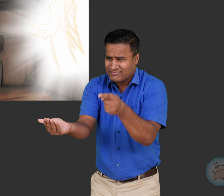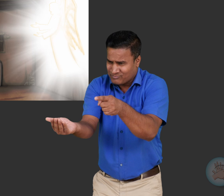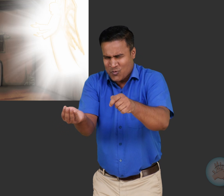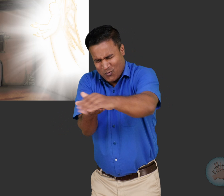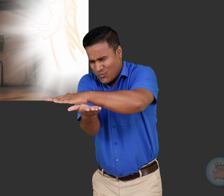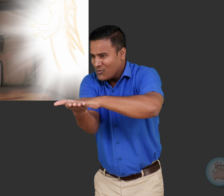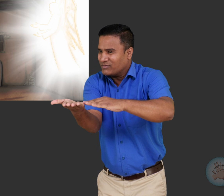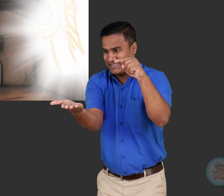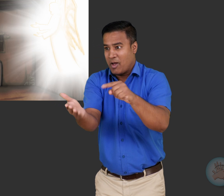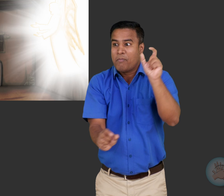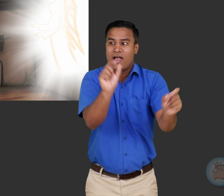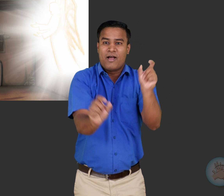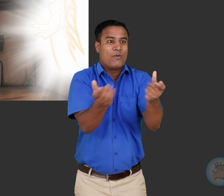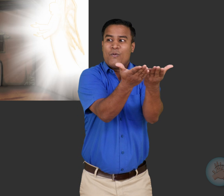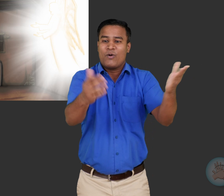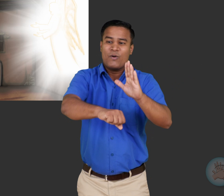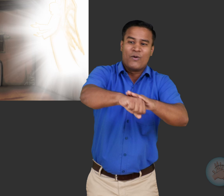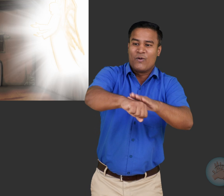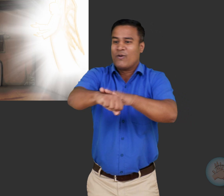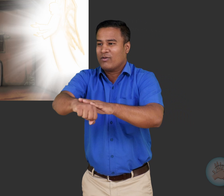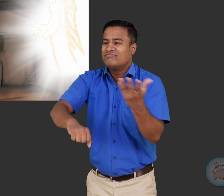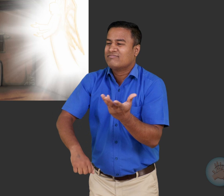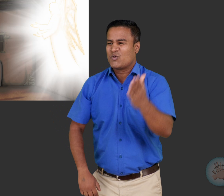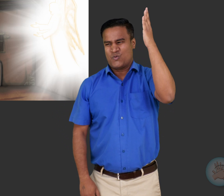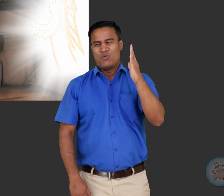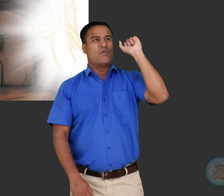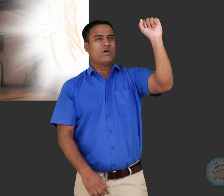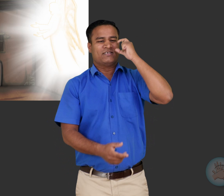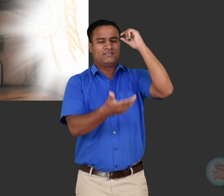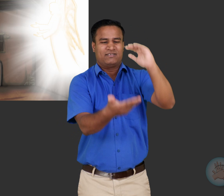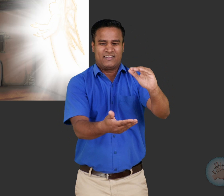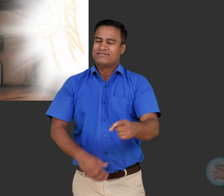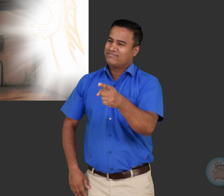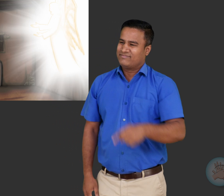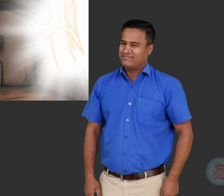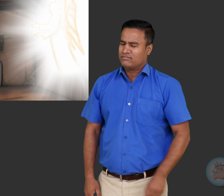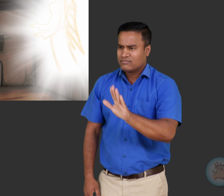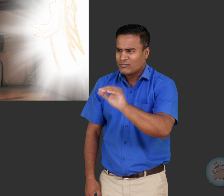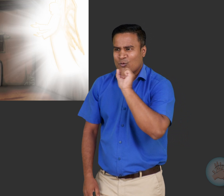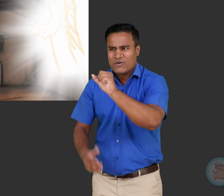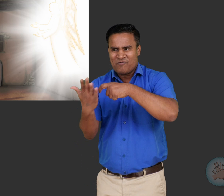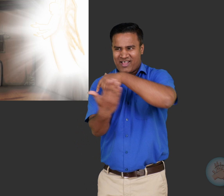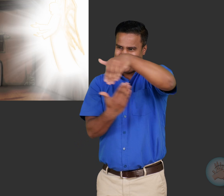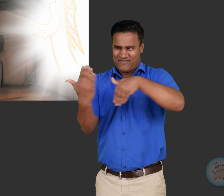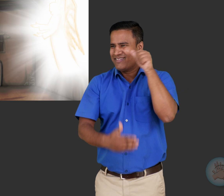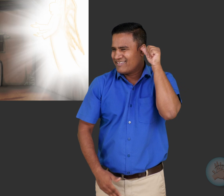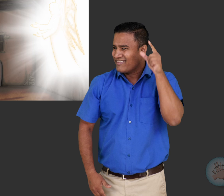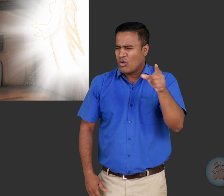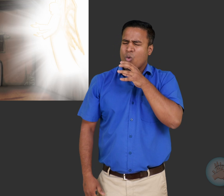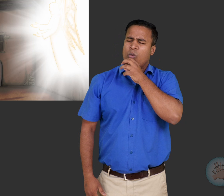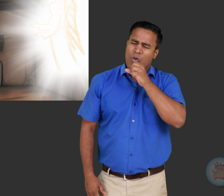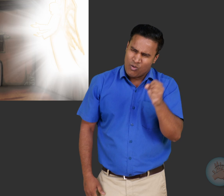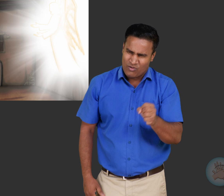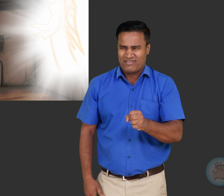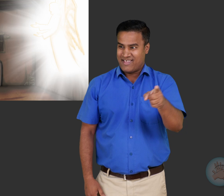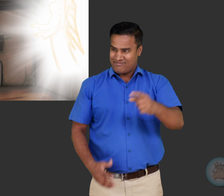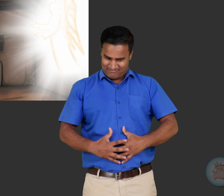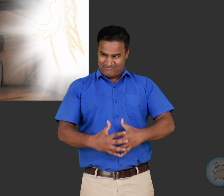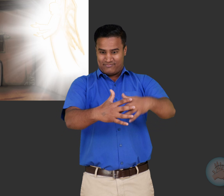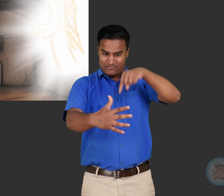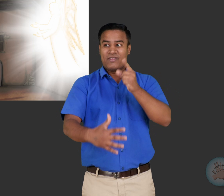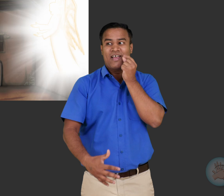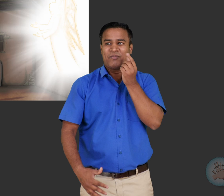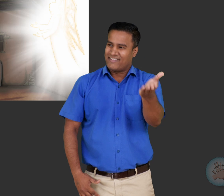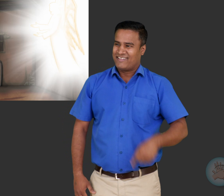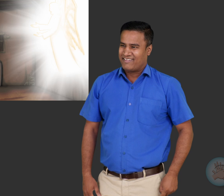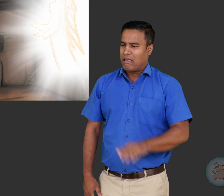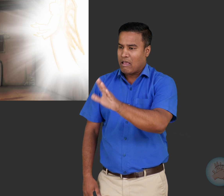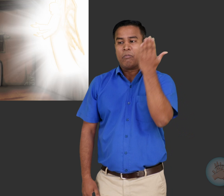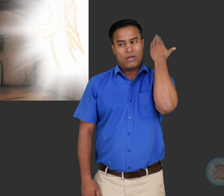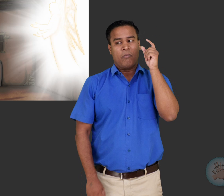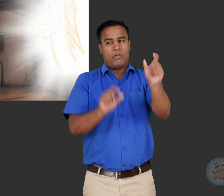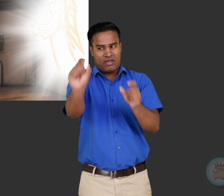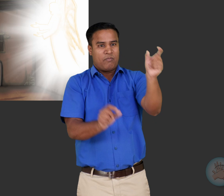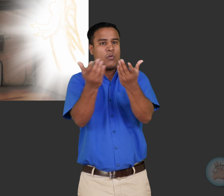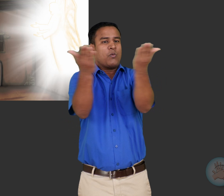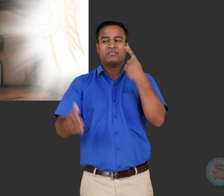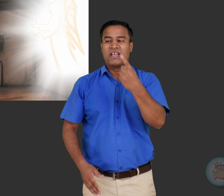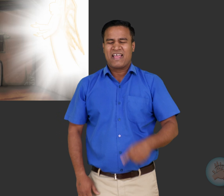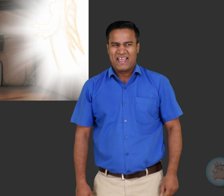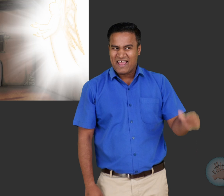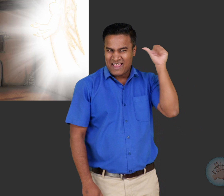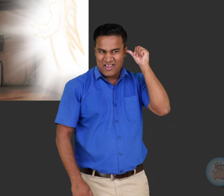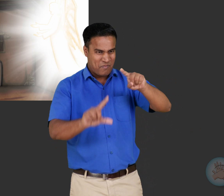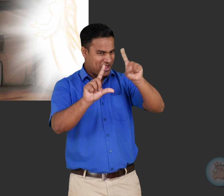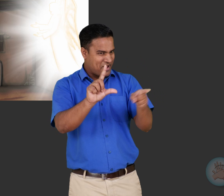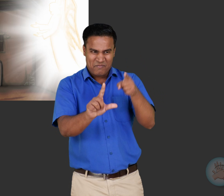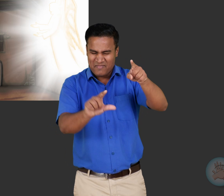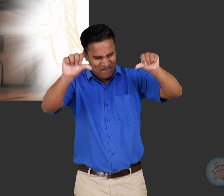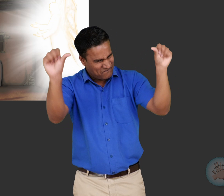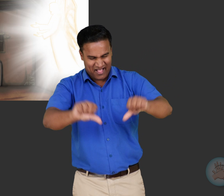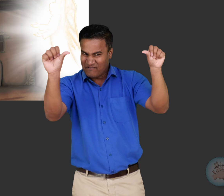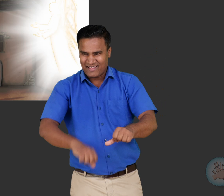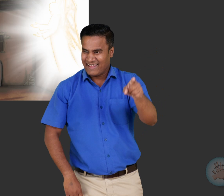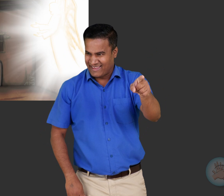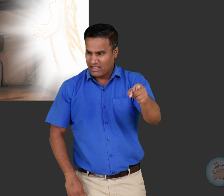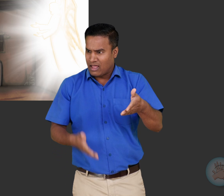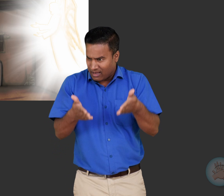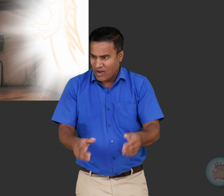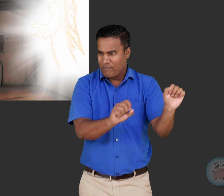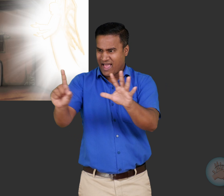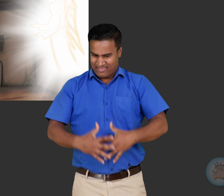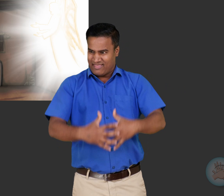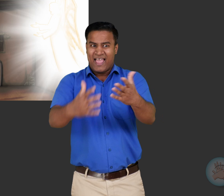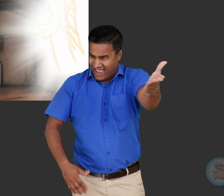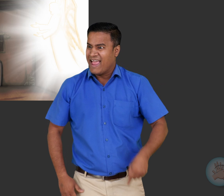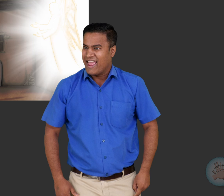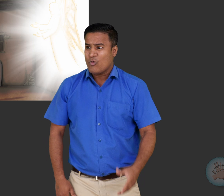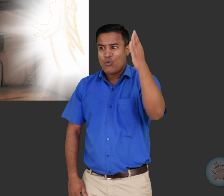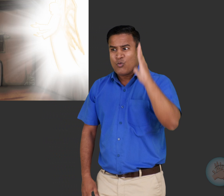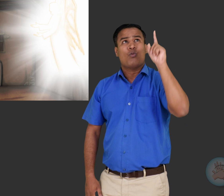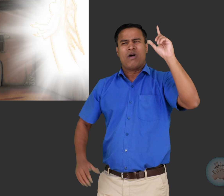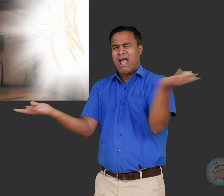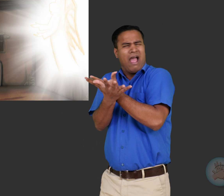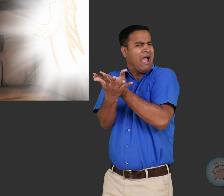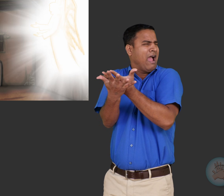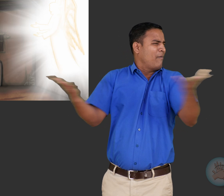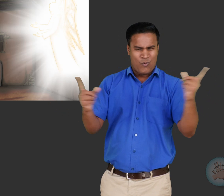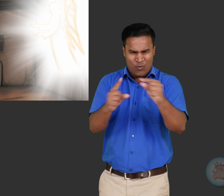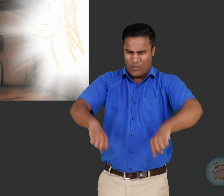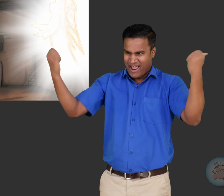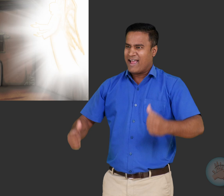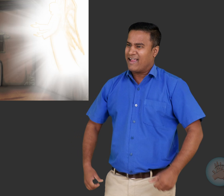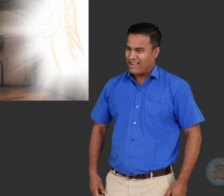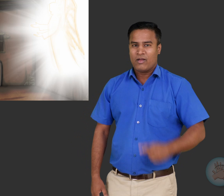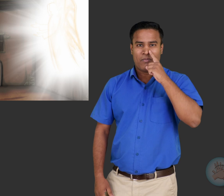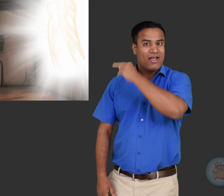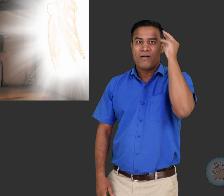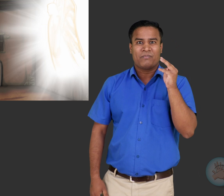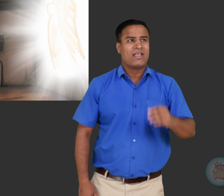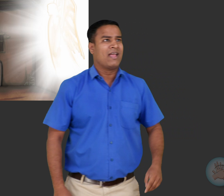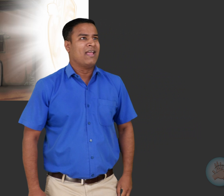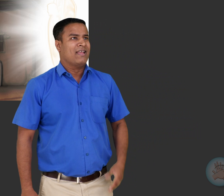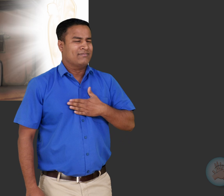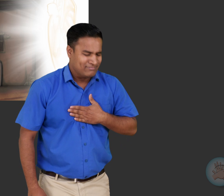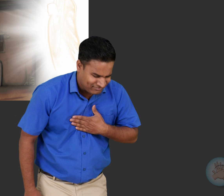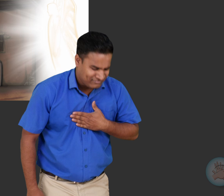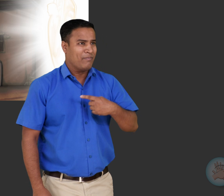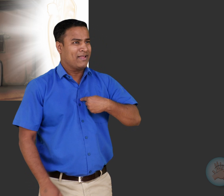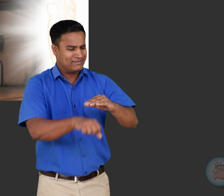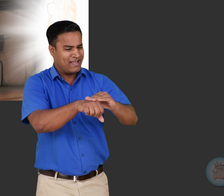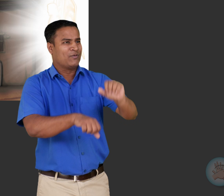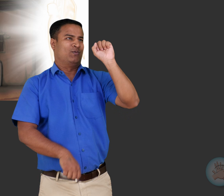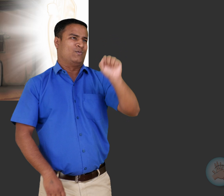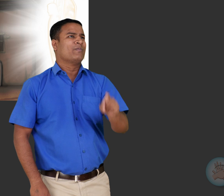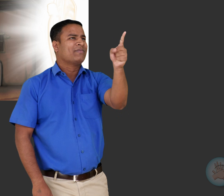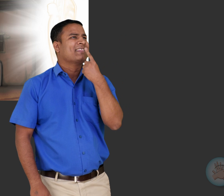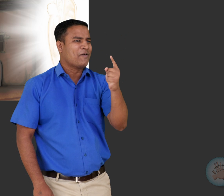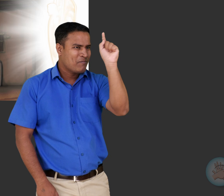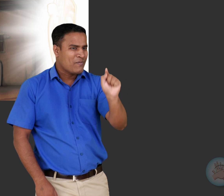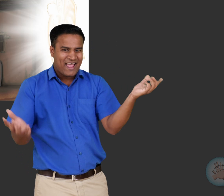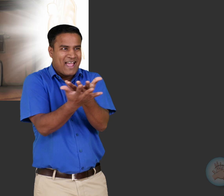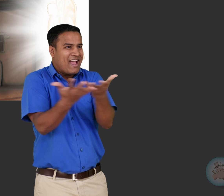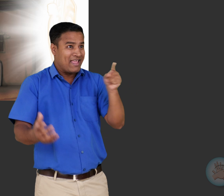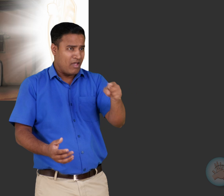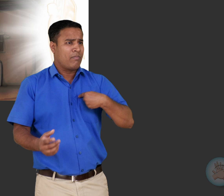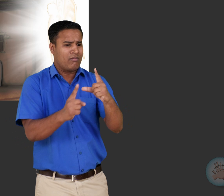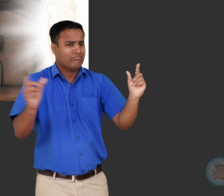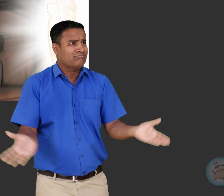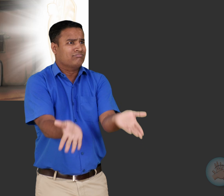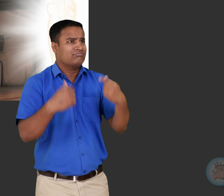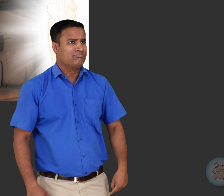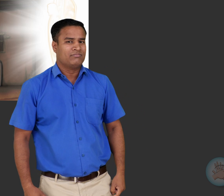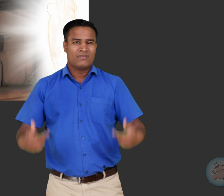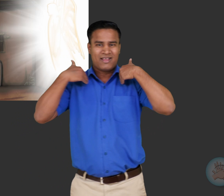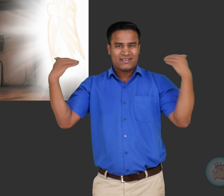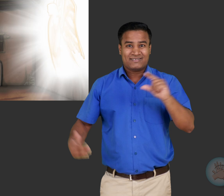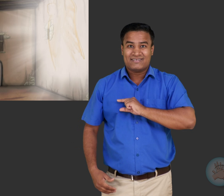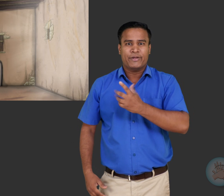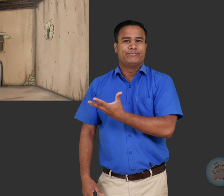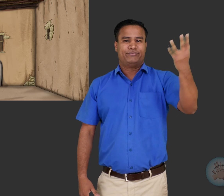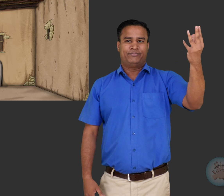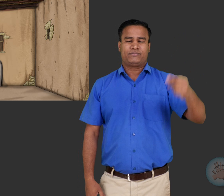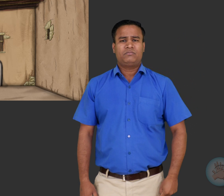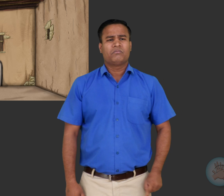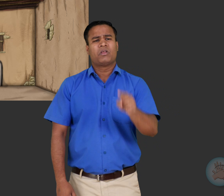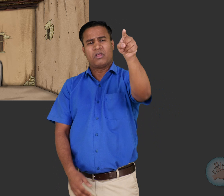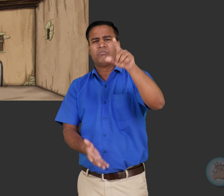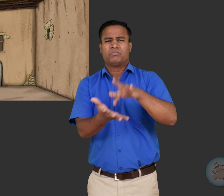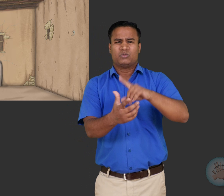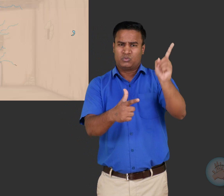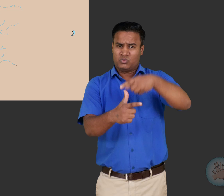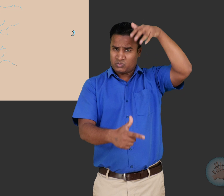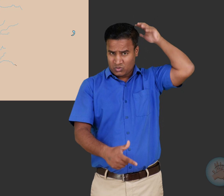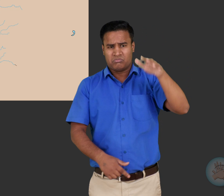Look, even Elizabeth your relative has conceived a son in her old age, and she who was called barren is in her sixth month. For no word from God will ever fail.” “I am the Lord’s servant,” Mary answered. “May it happen to me according to your word.” Then the angel left her.